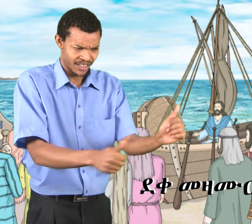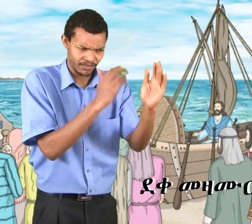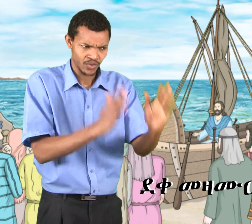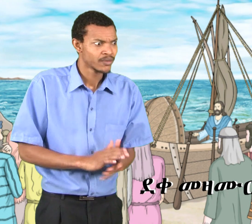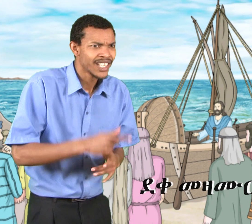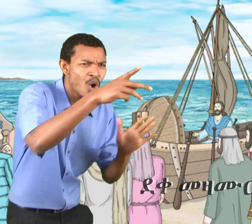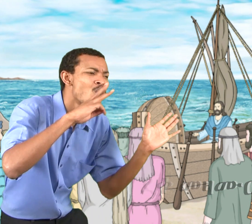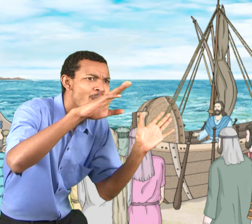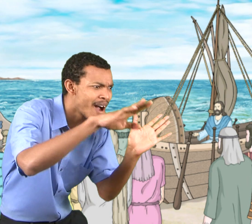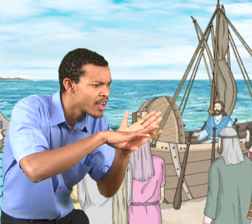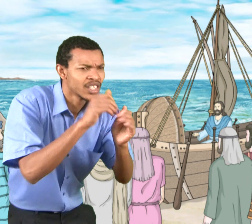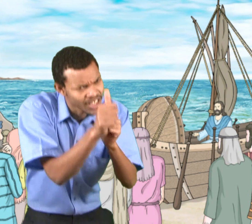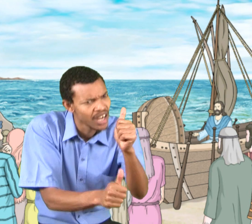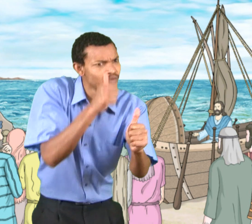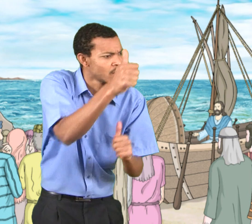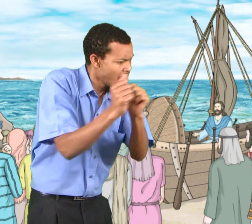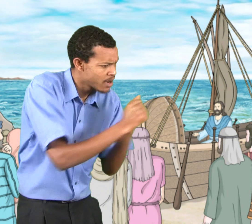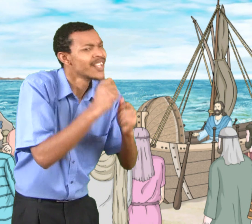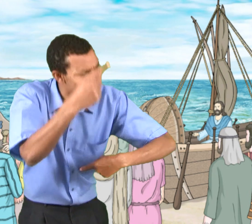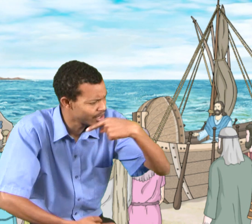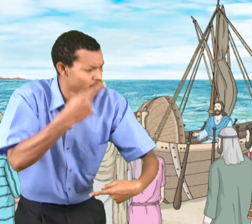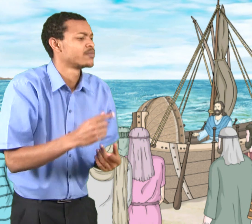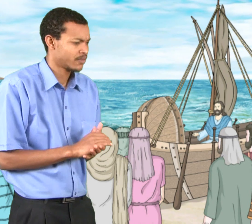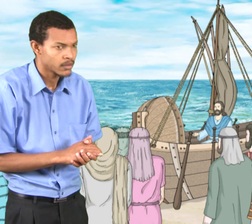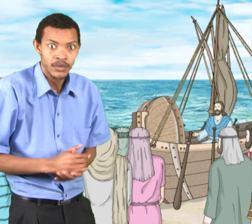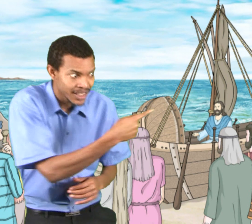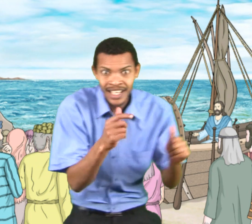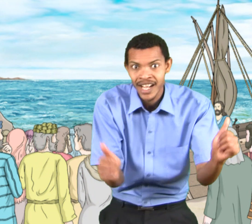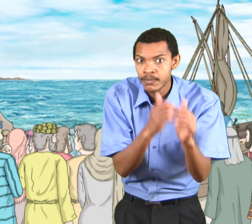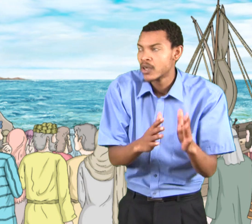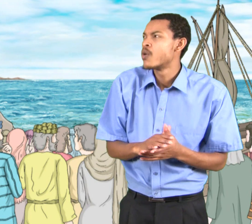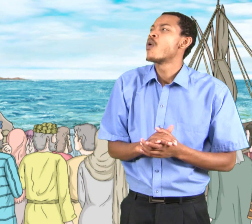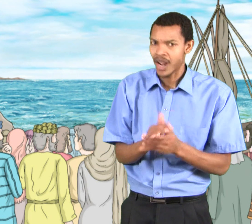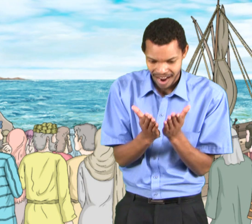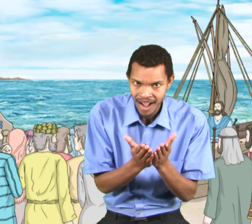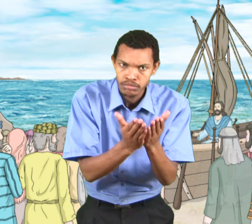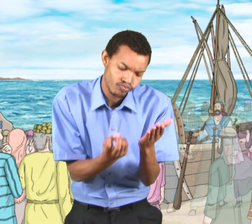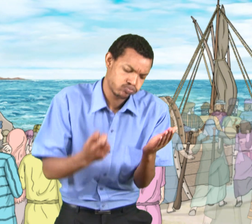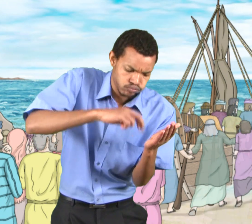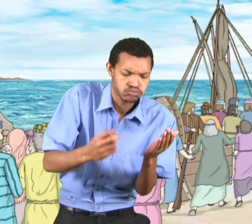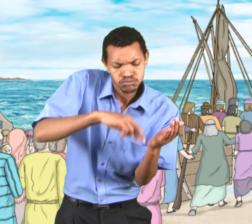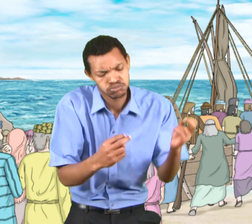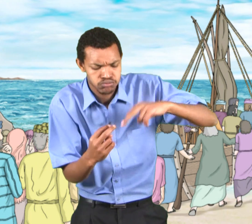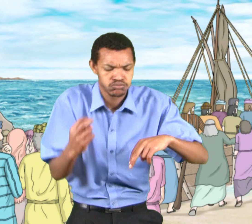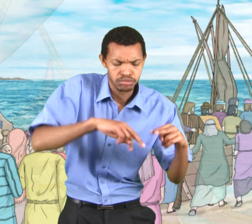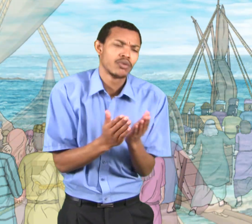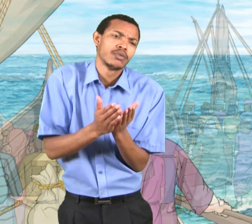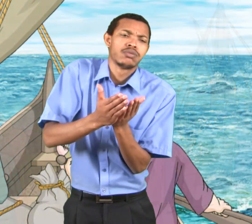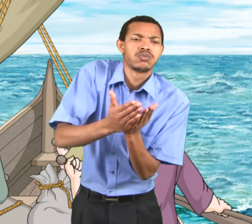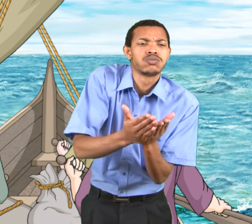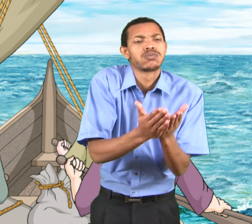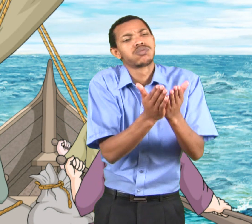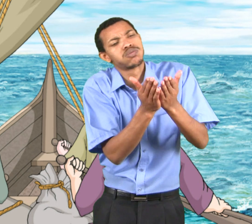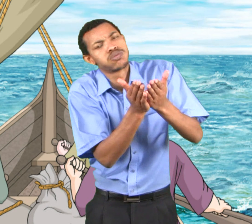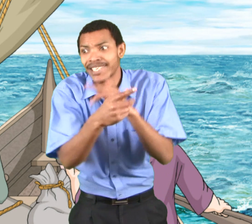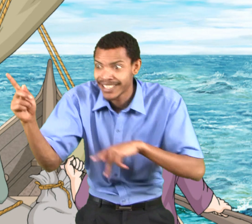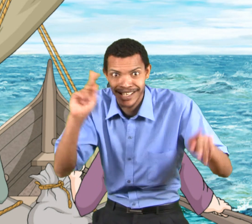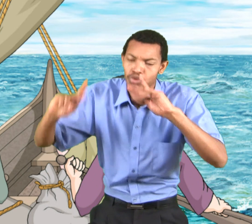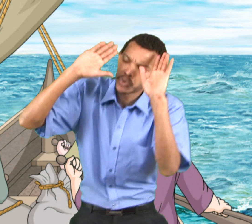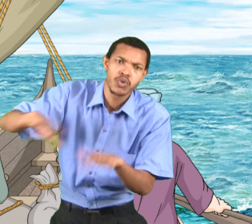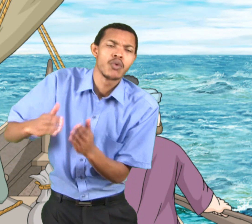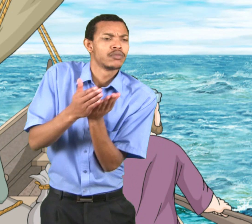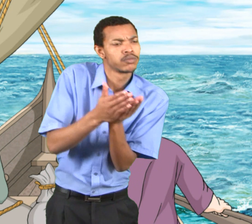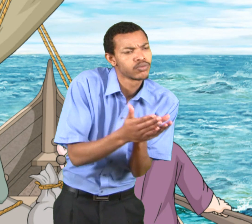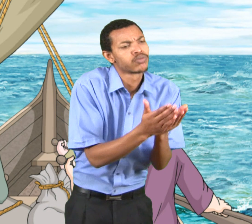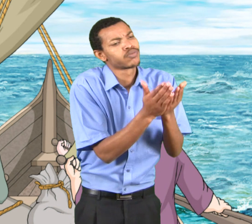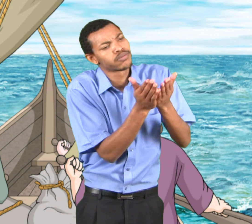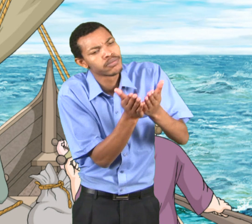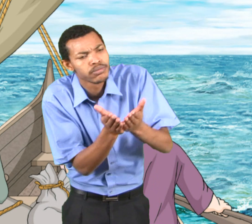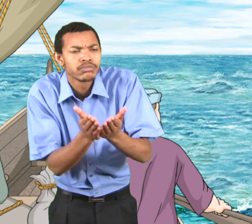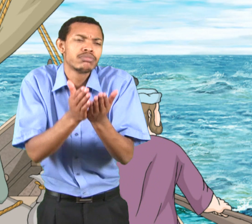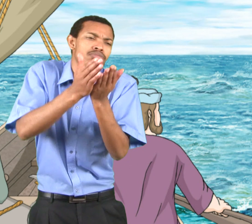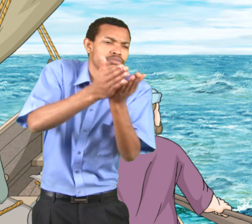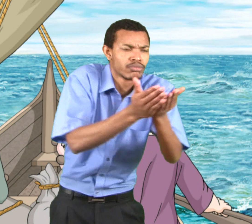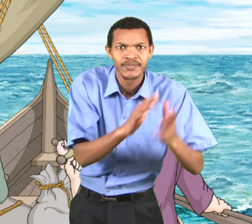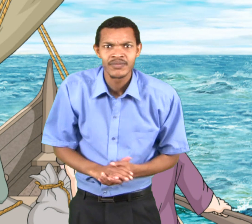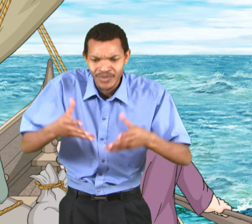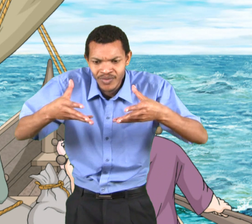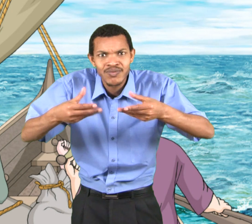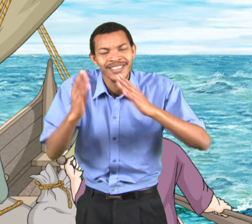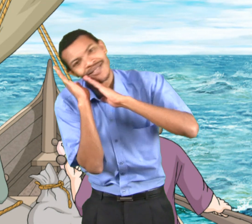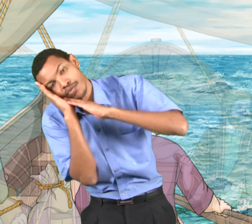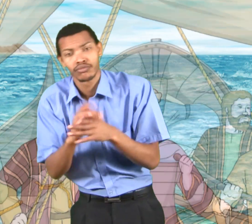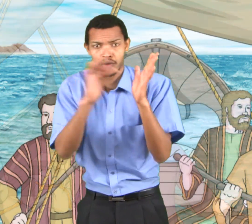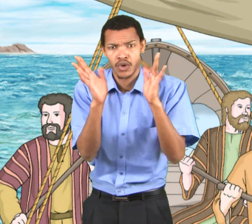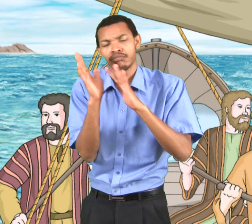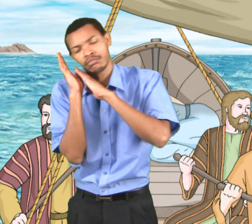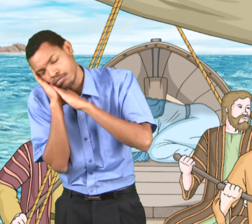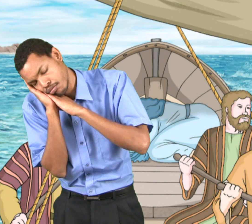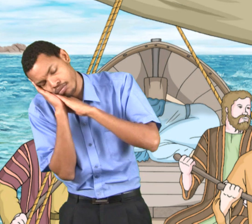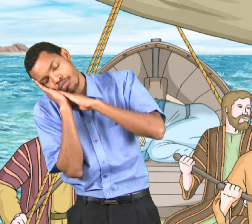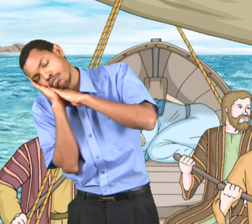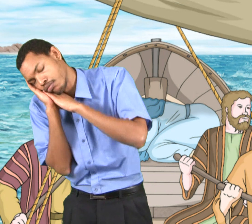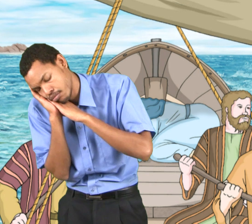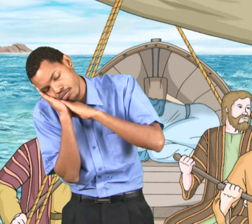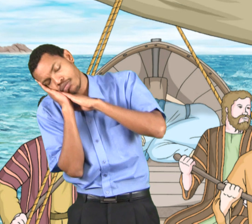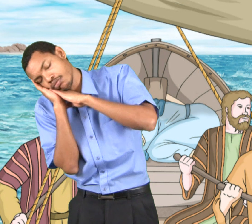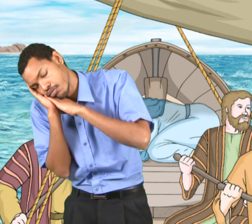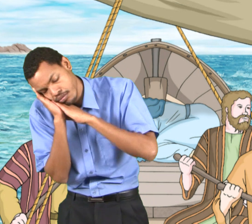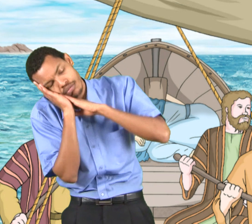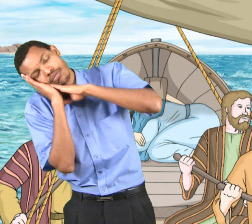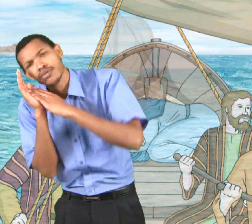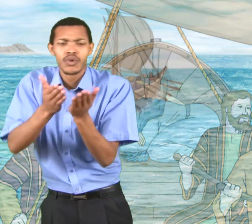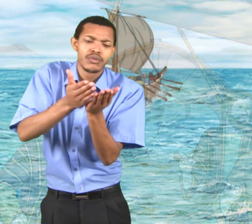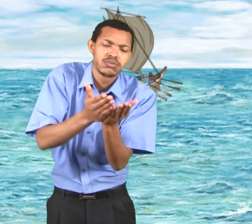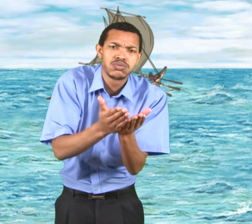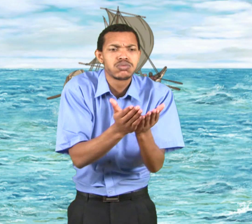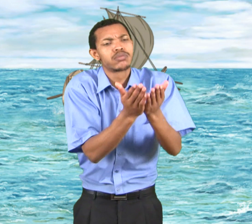After they had dismissed the crowd, they took Jesus with them, since He was already in the boat.